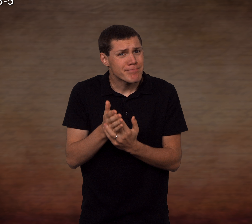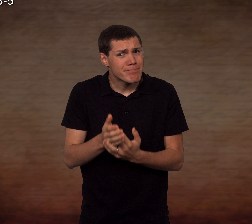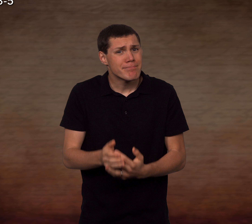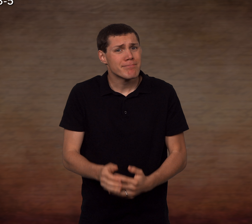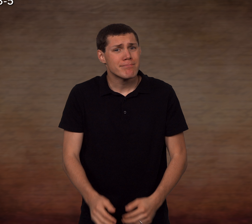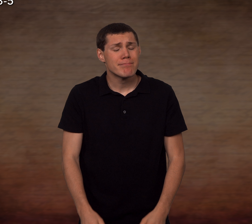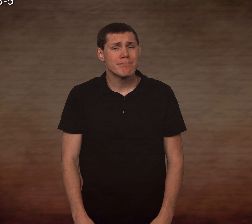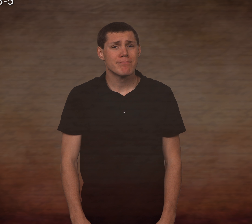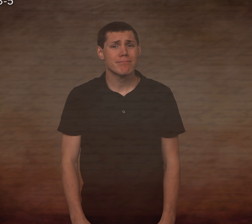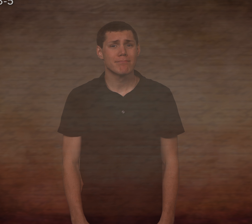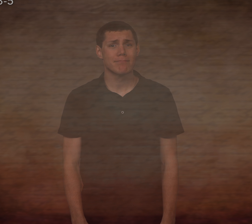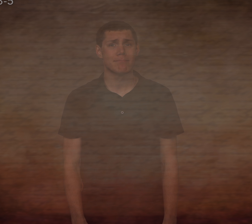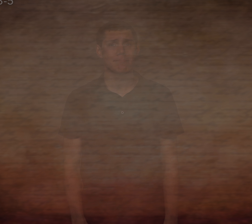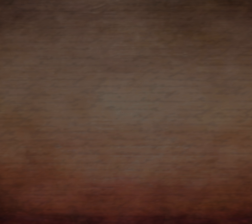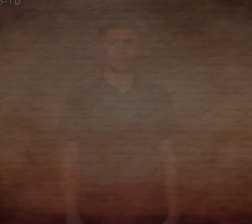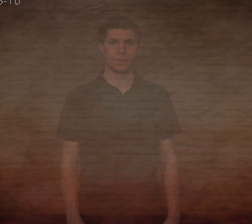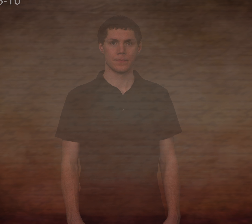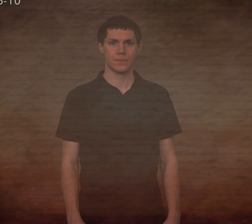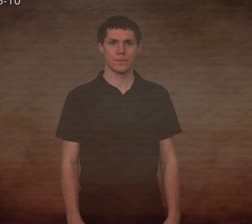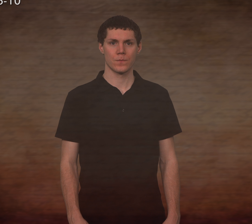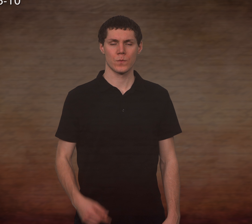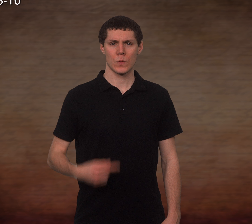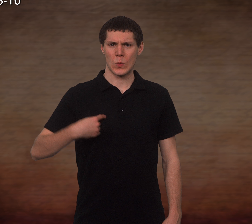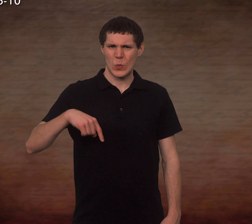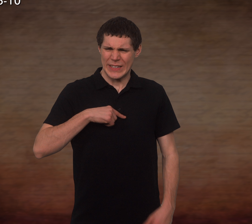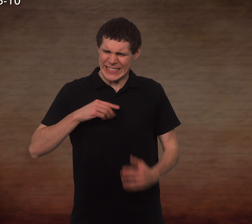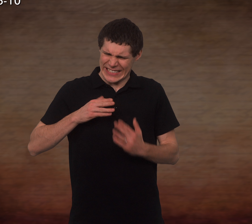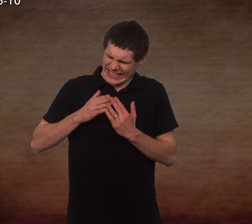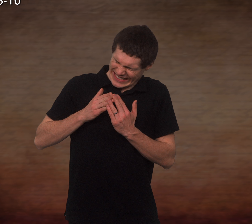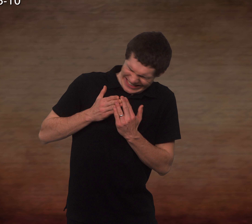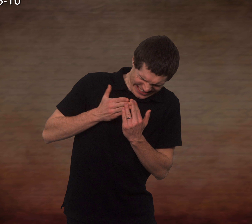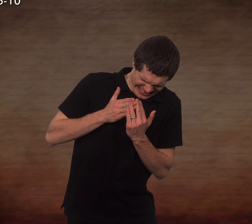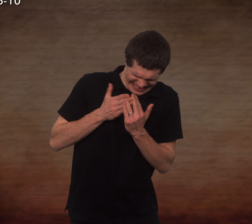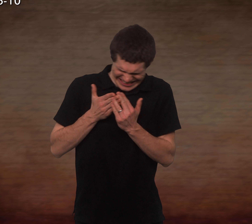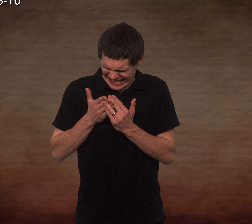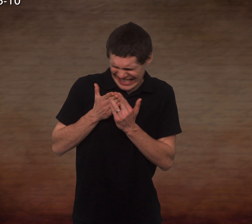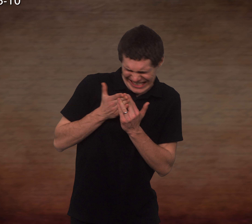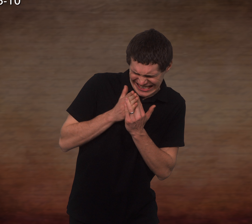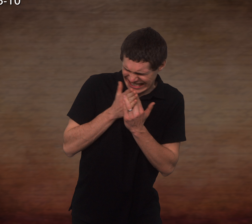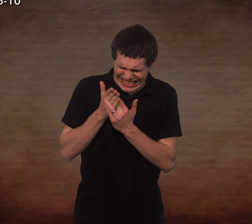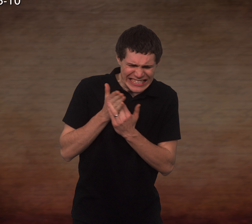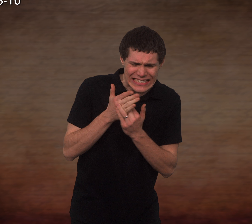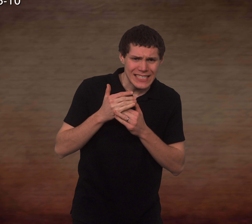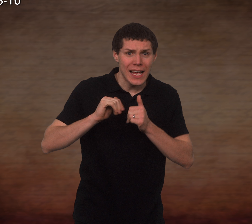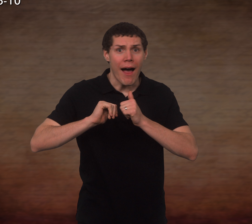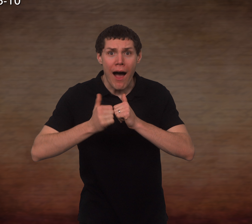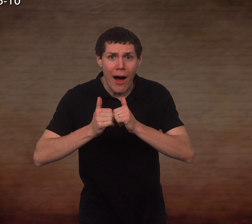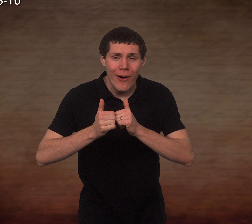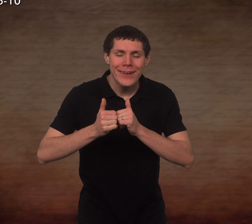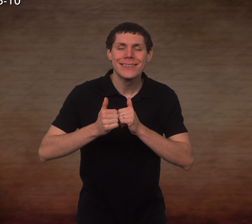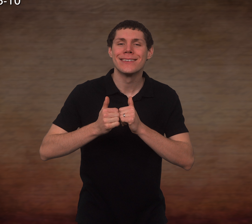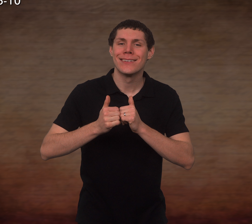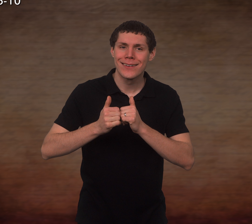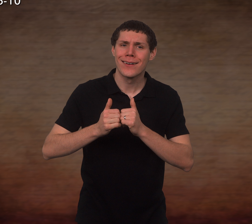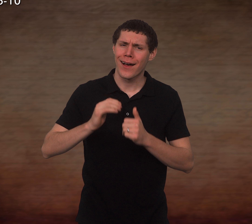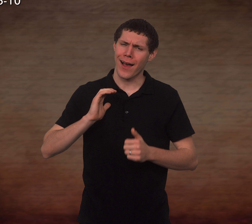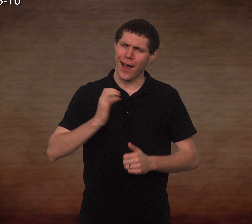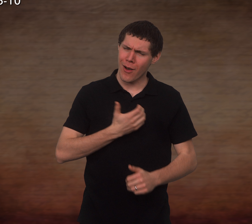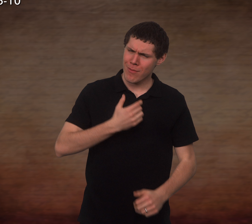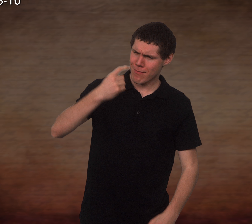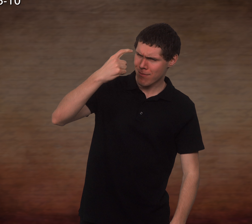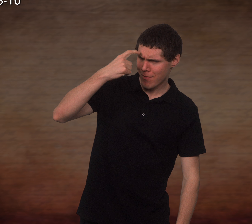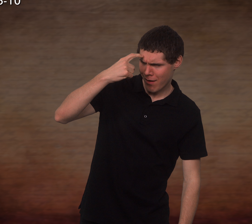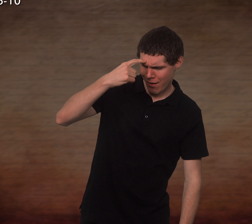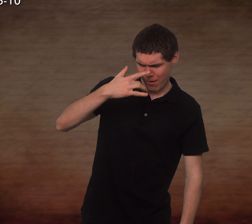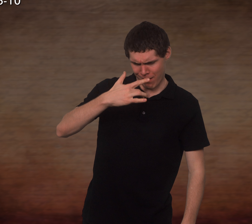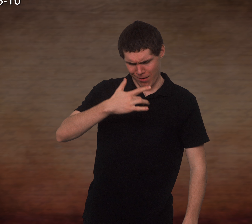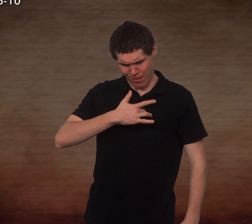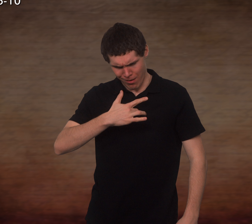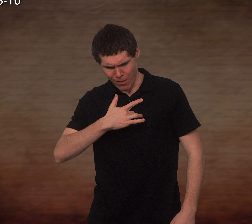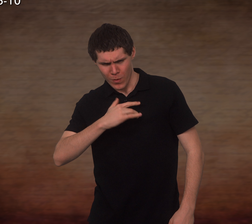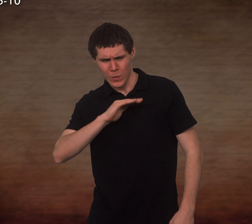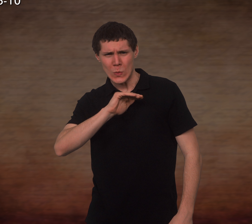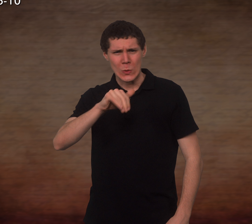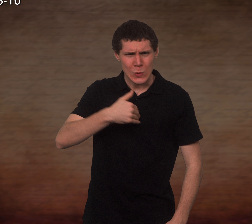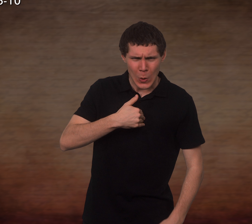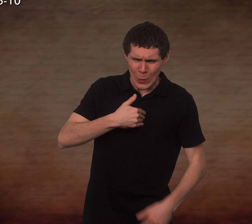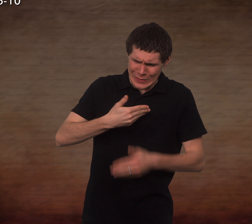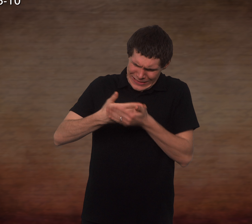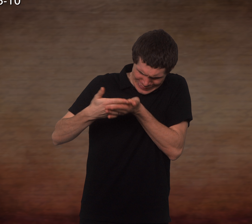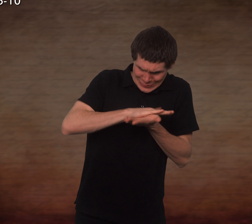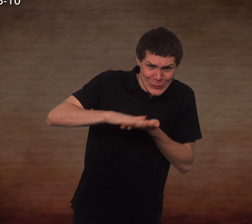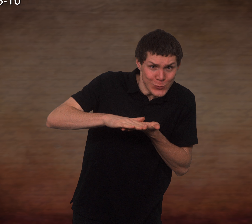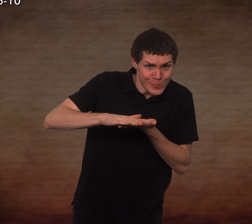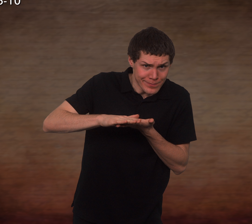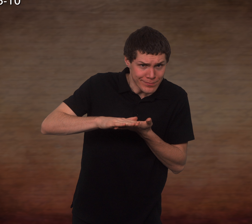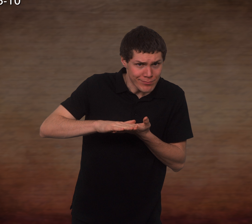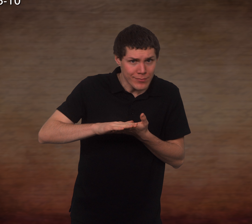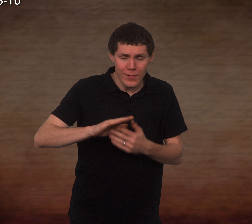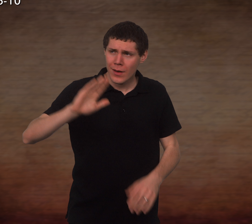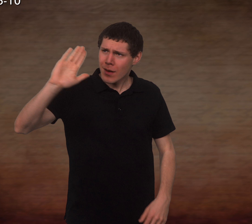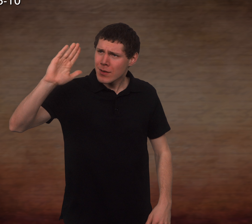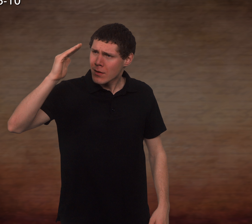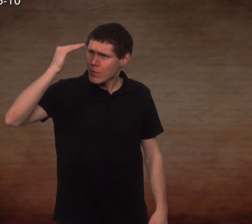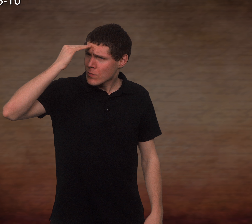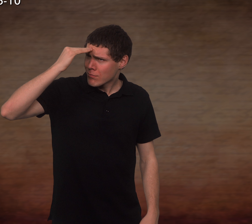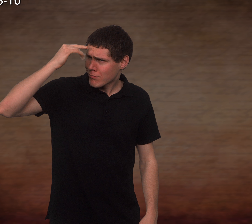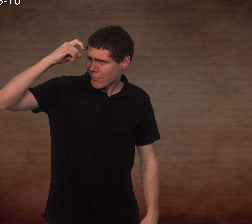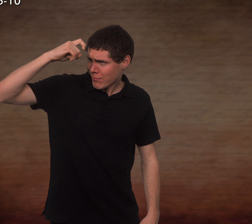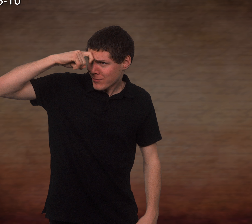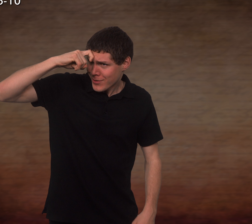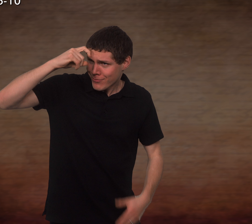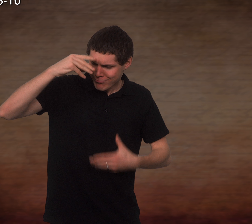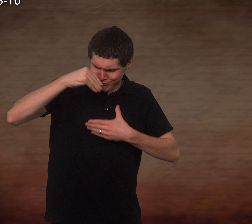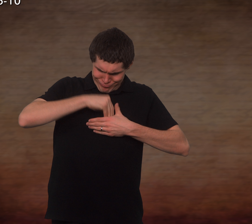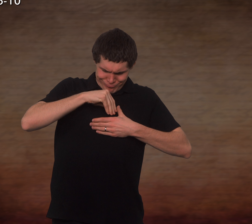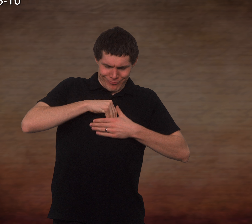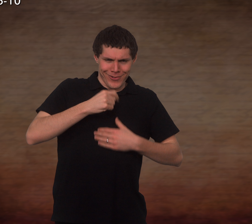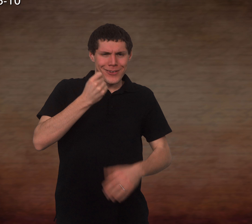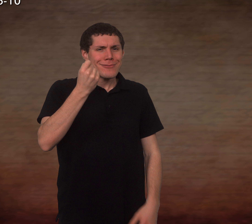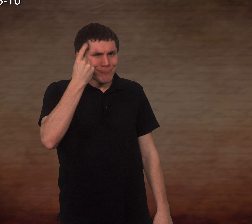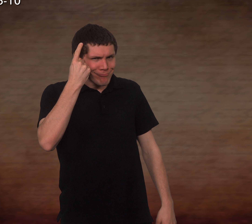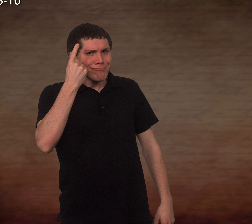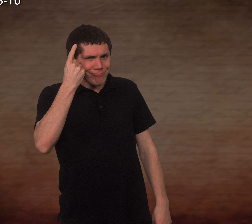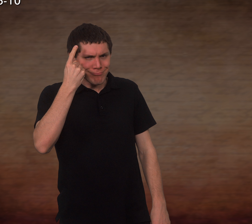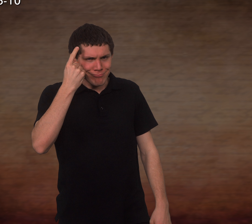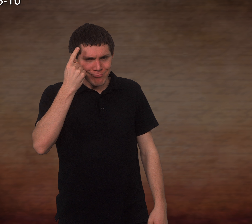in purity, knowledge, patience, and kindness;